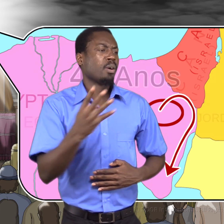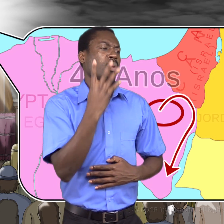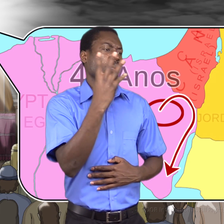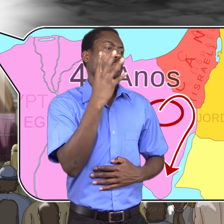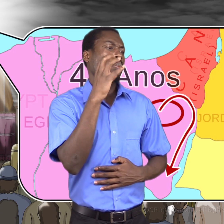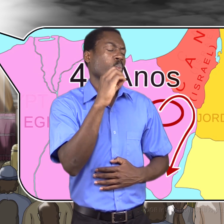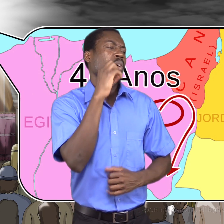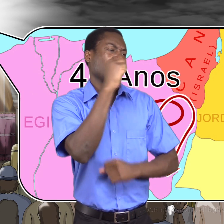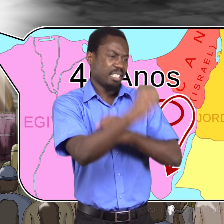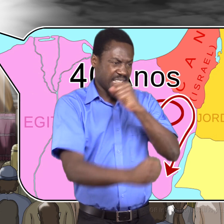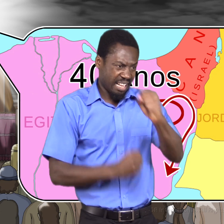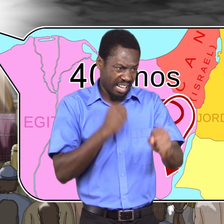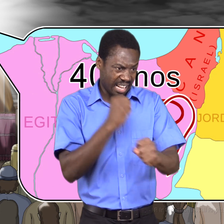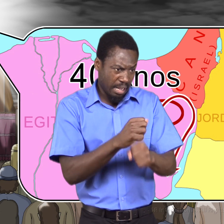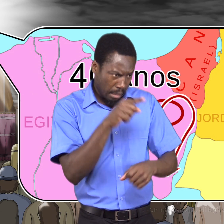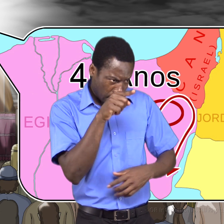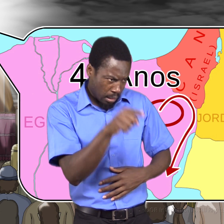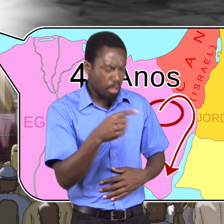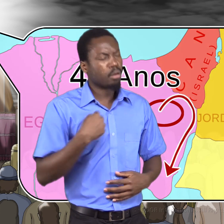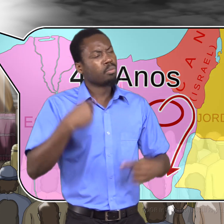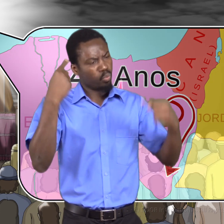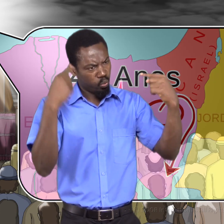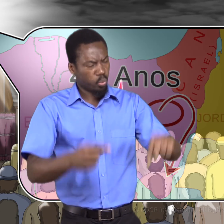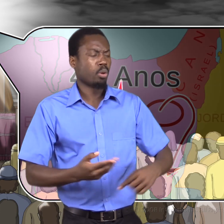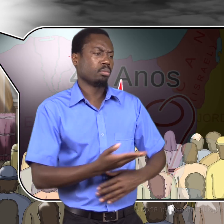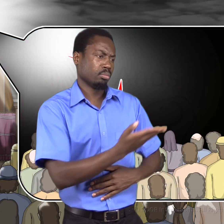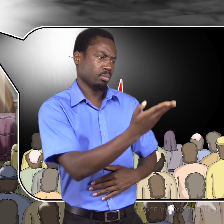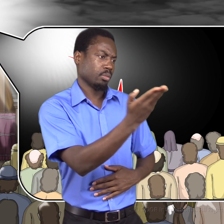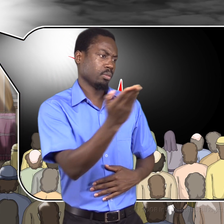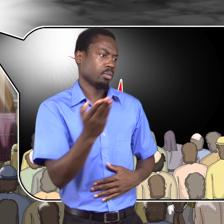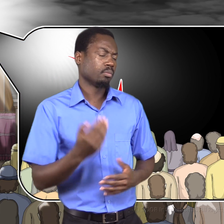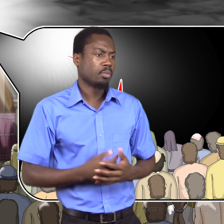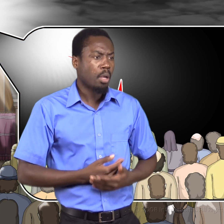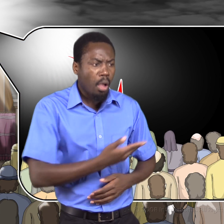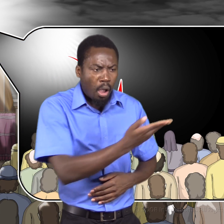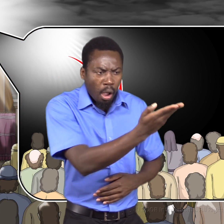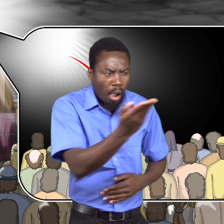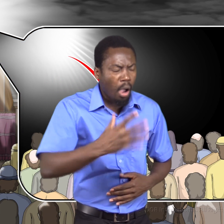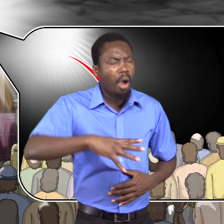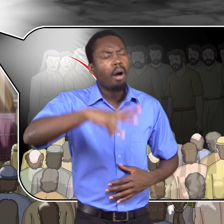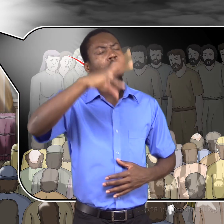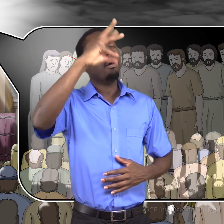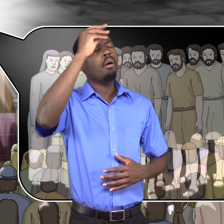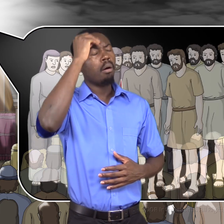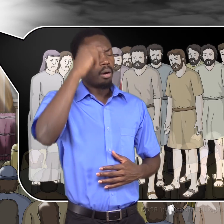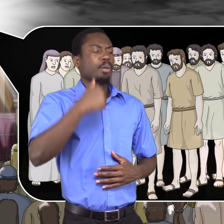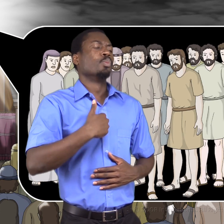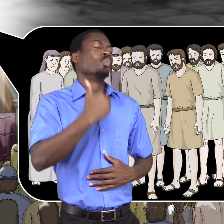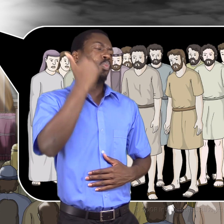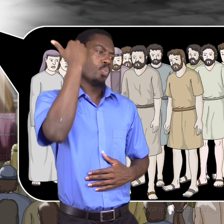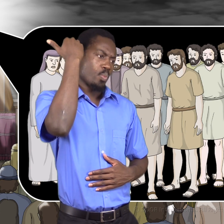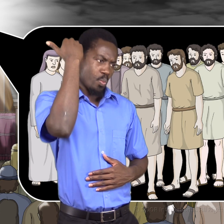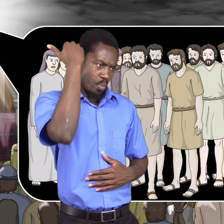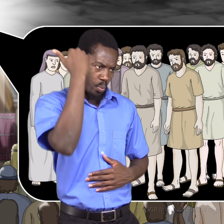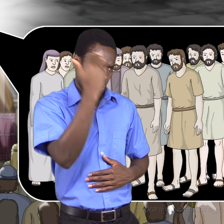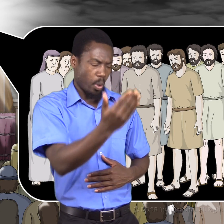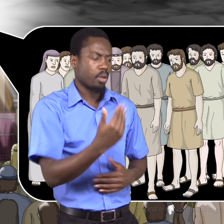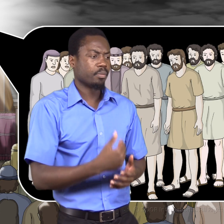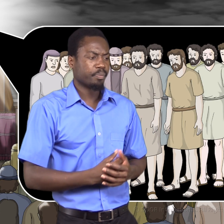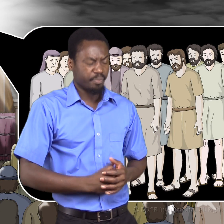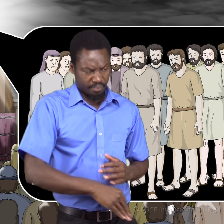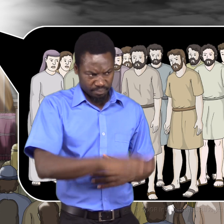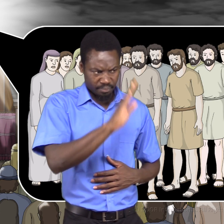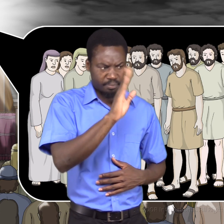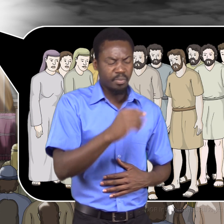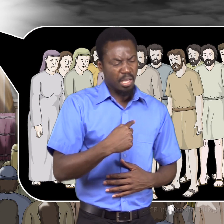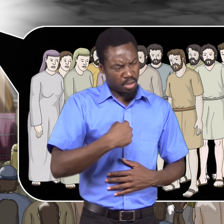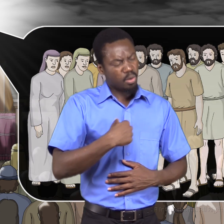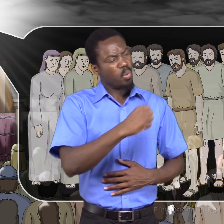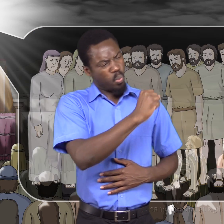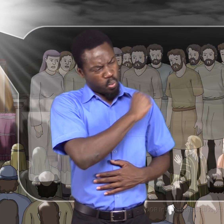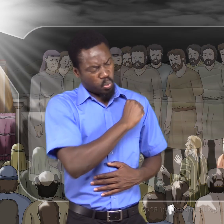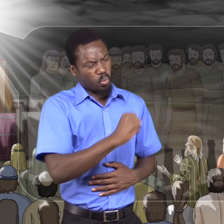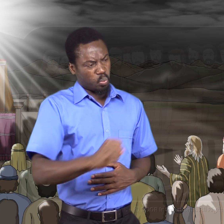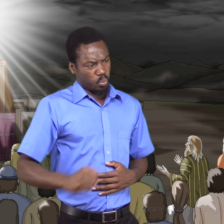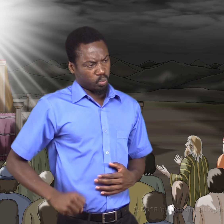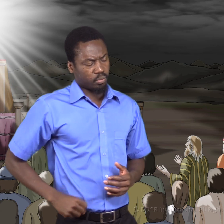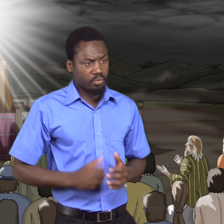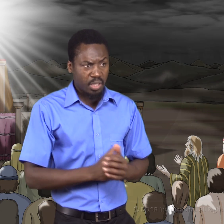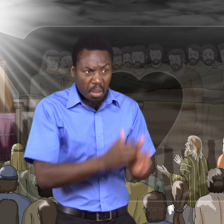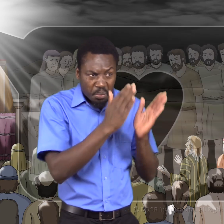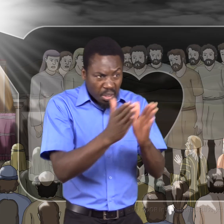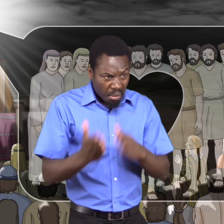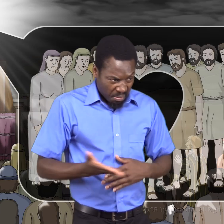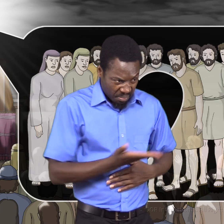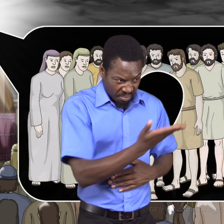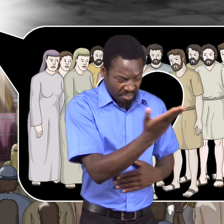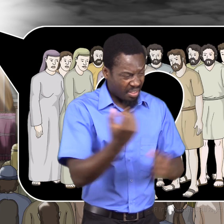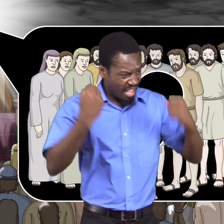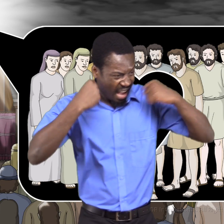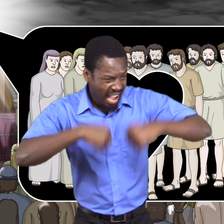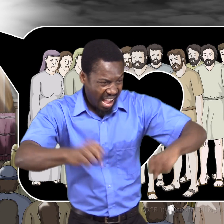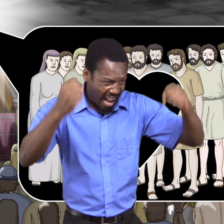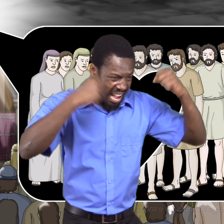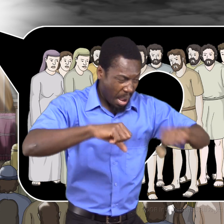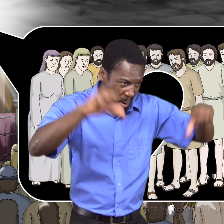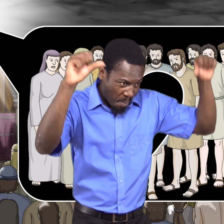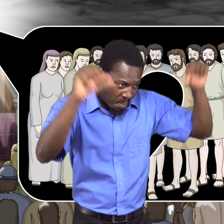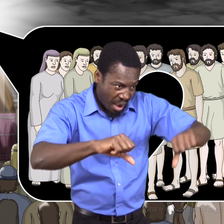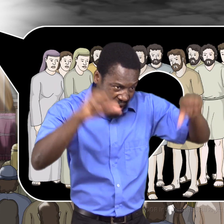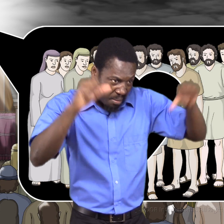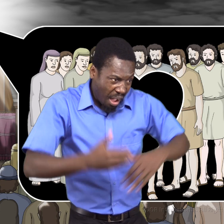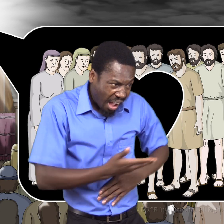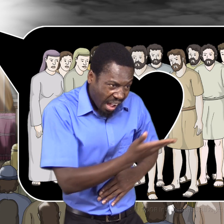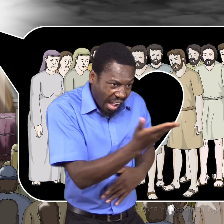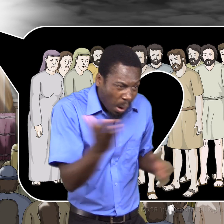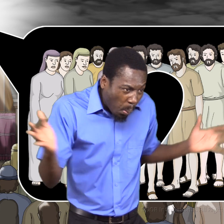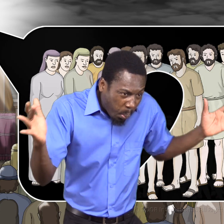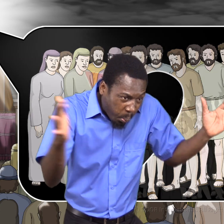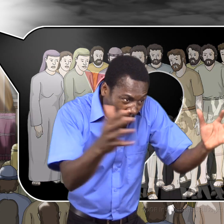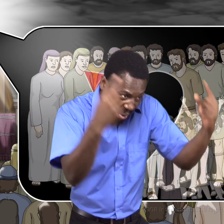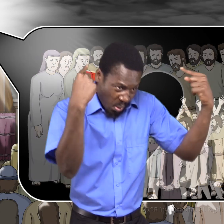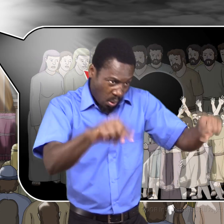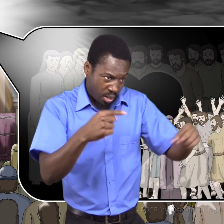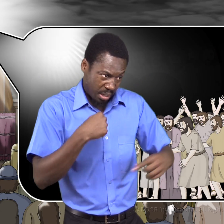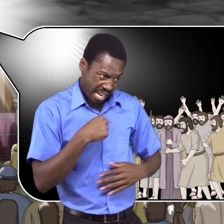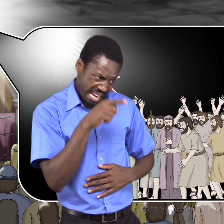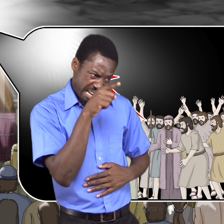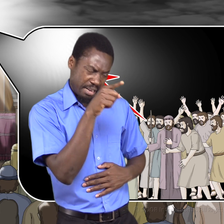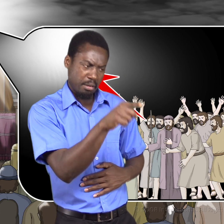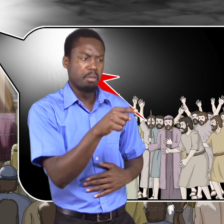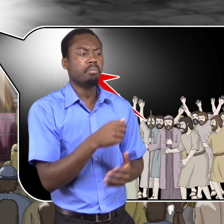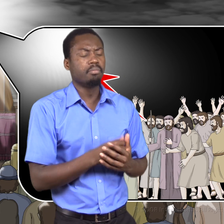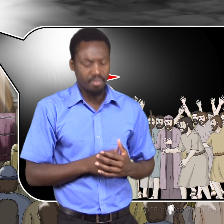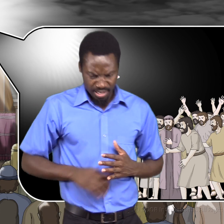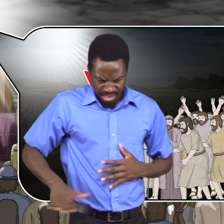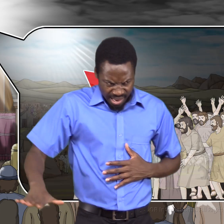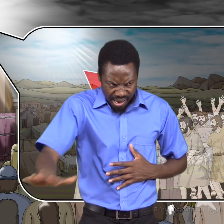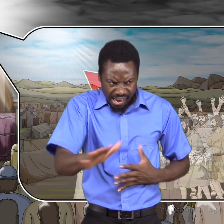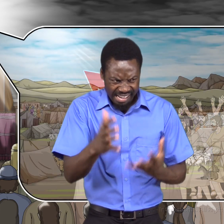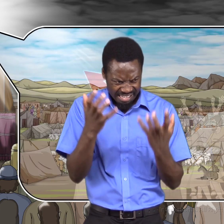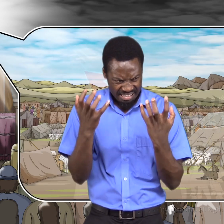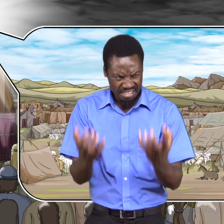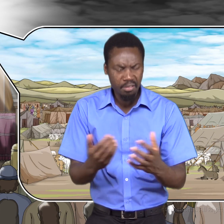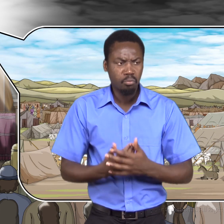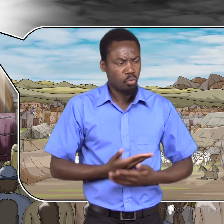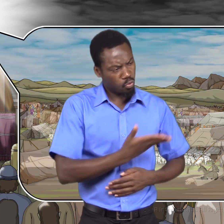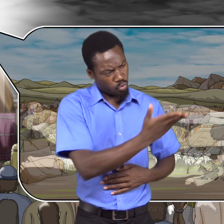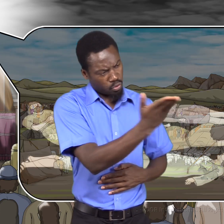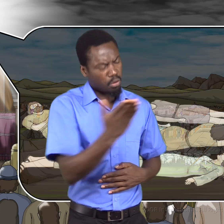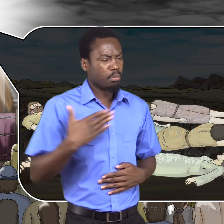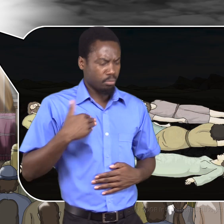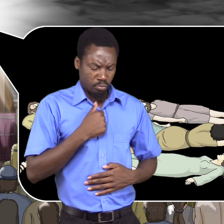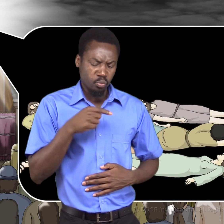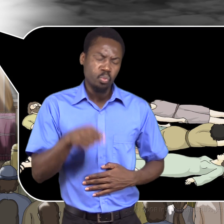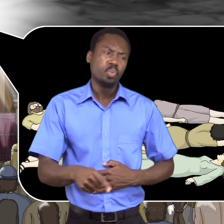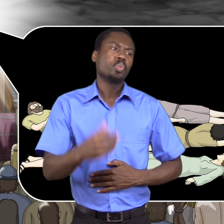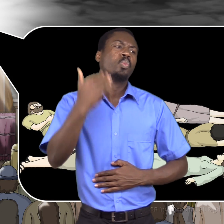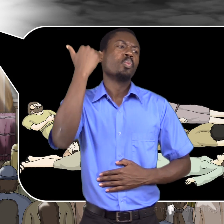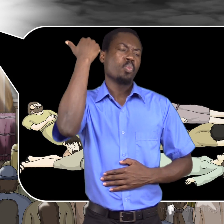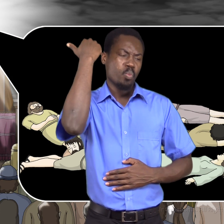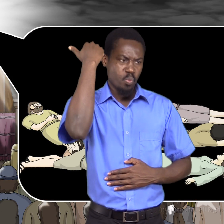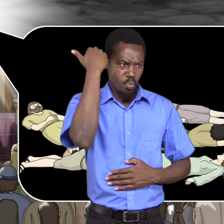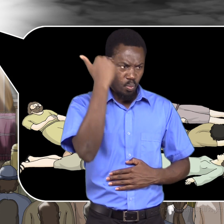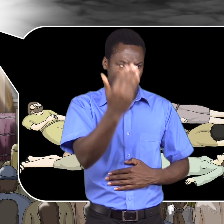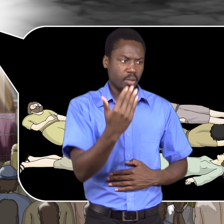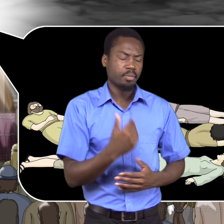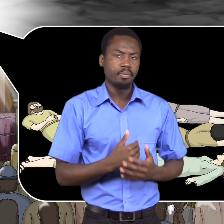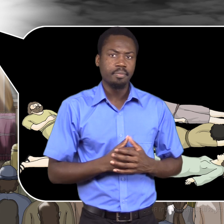I, the LORD, have spoken, and I will surely do these things to this entire wicked congregation, which has conspired against Me.